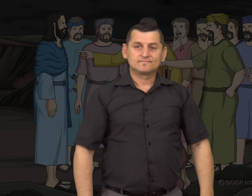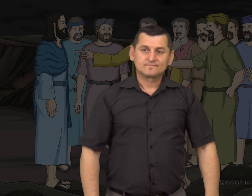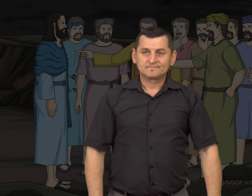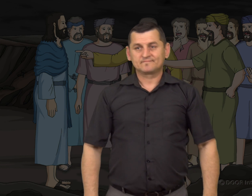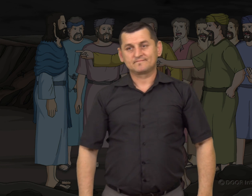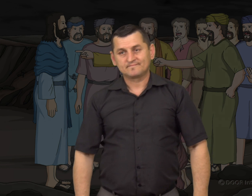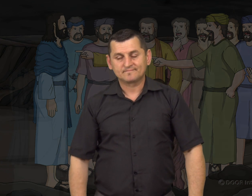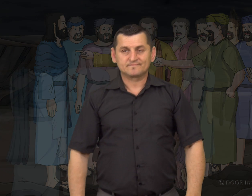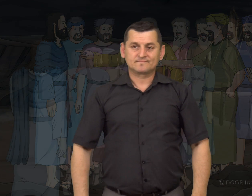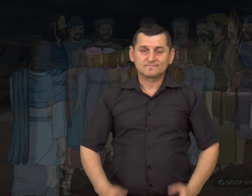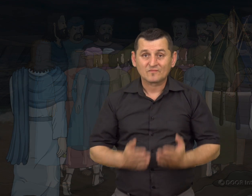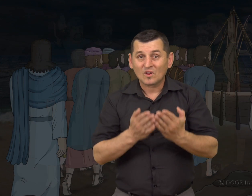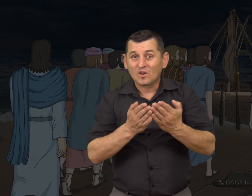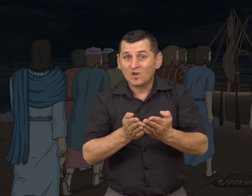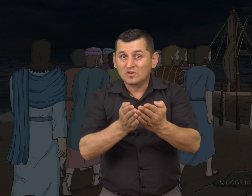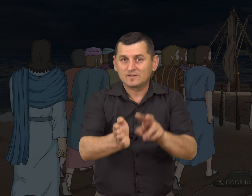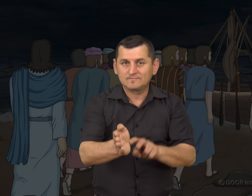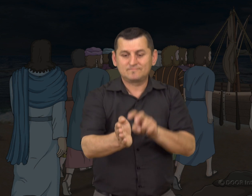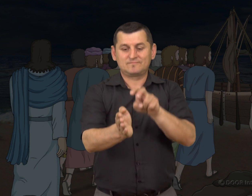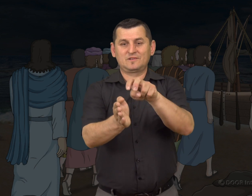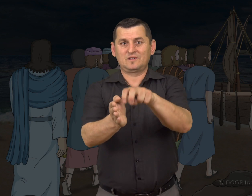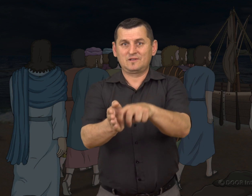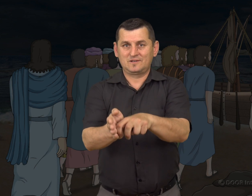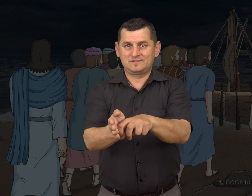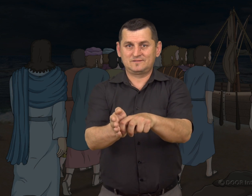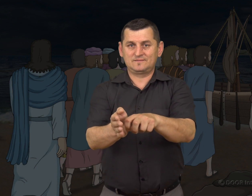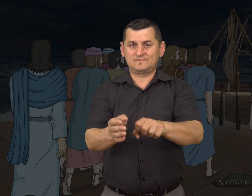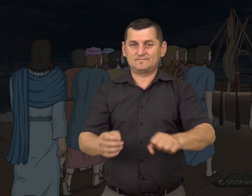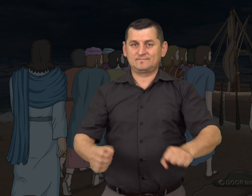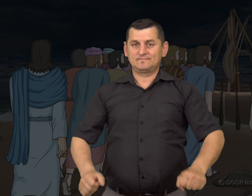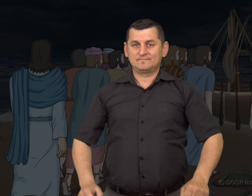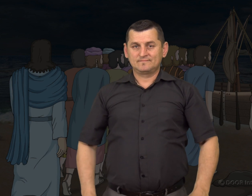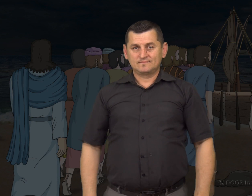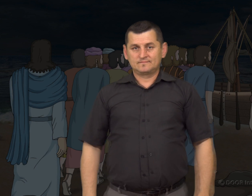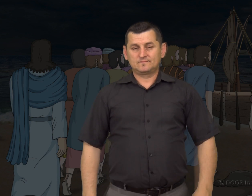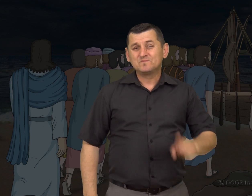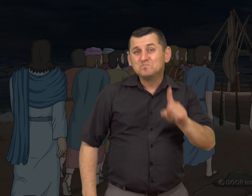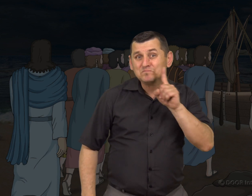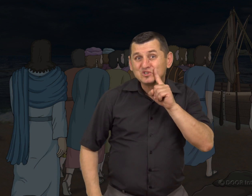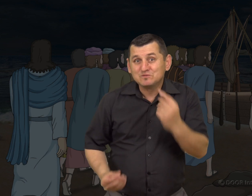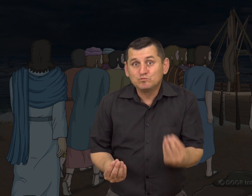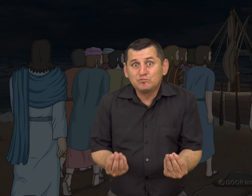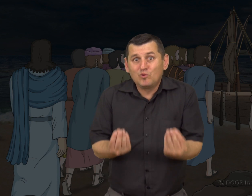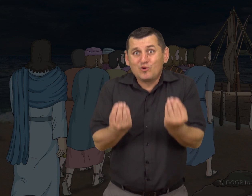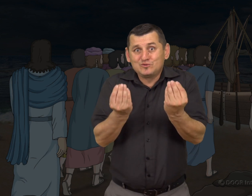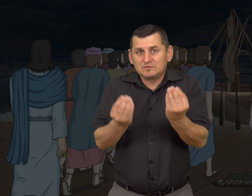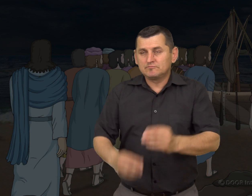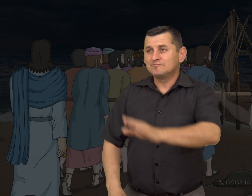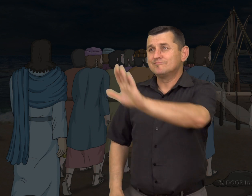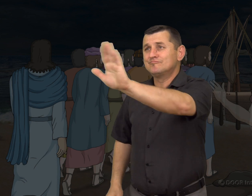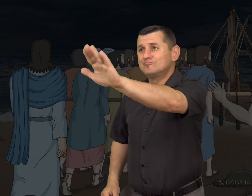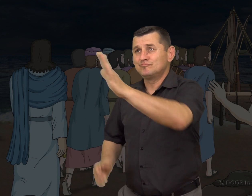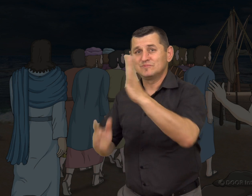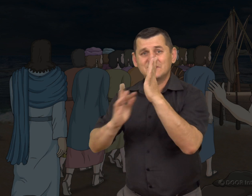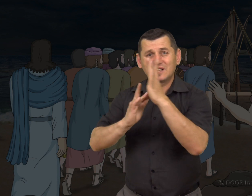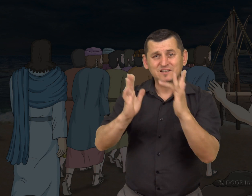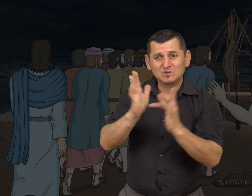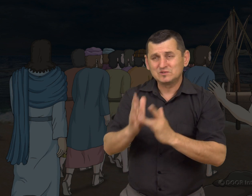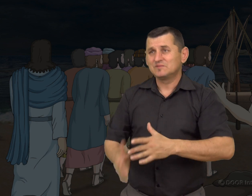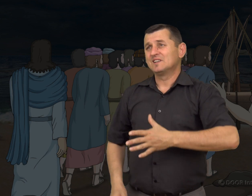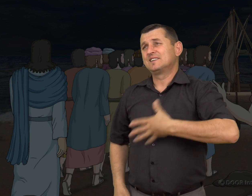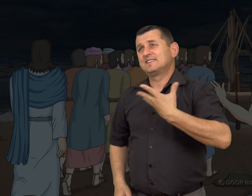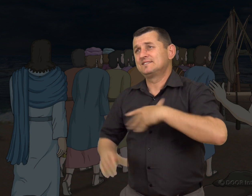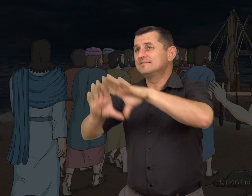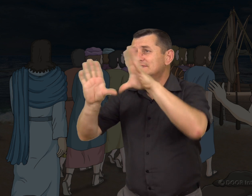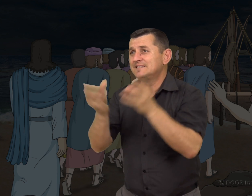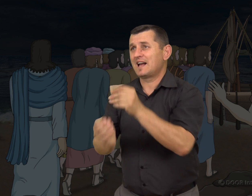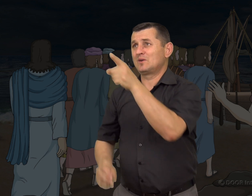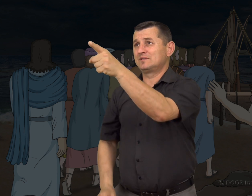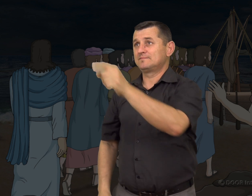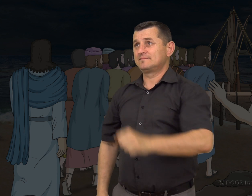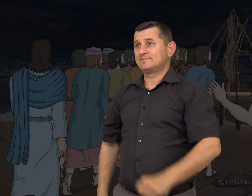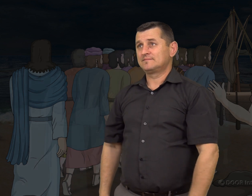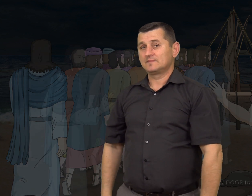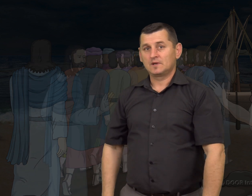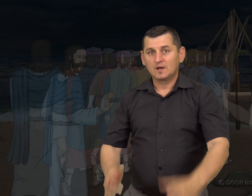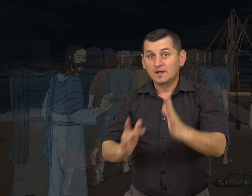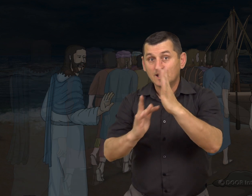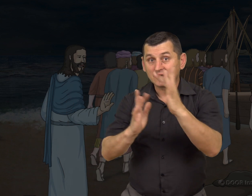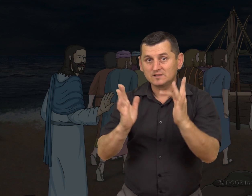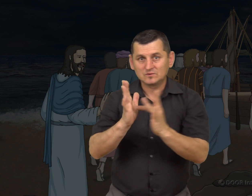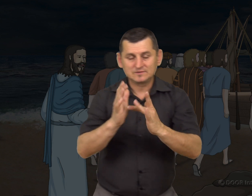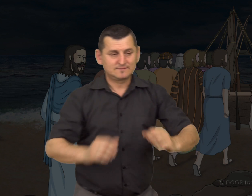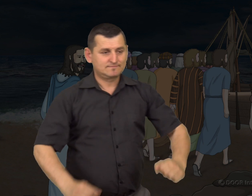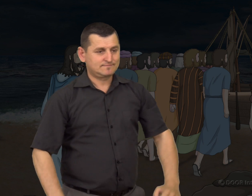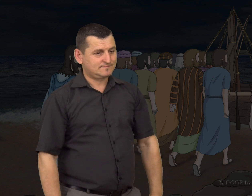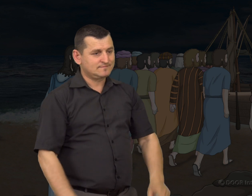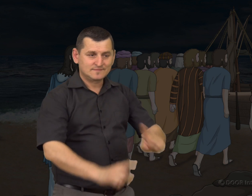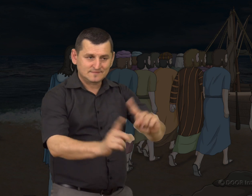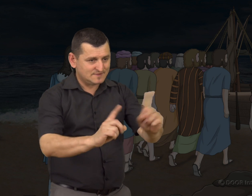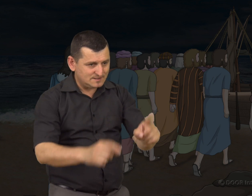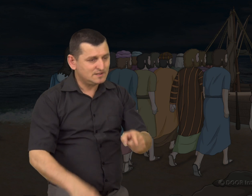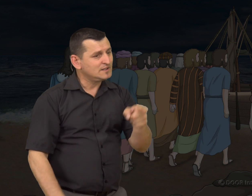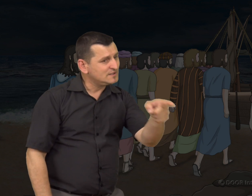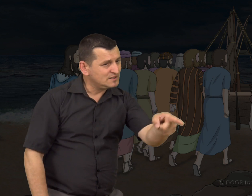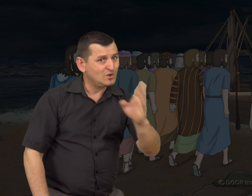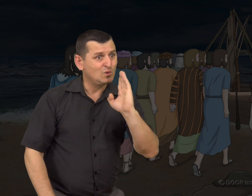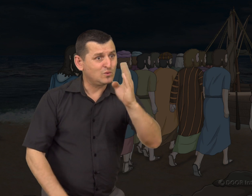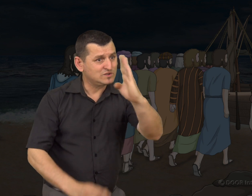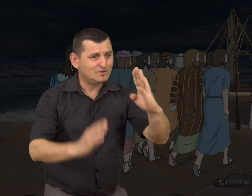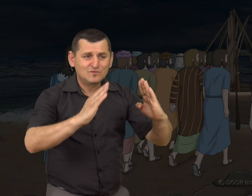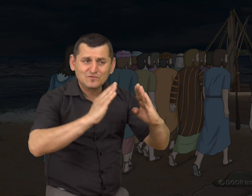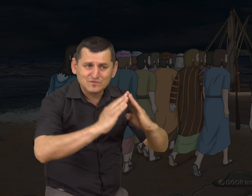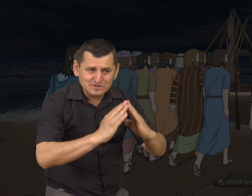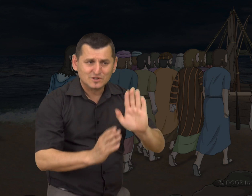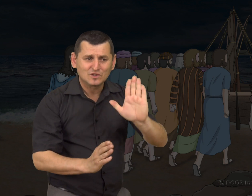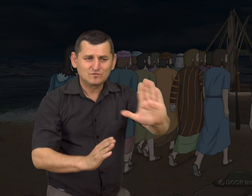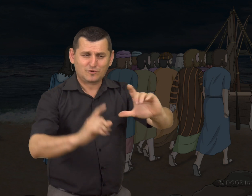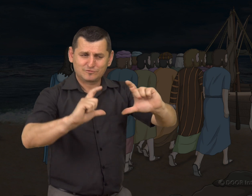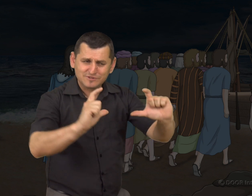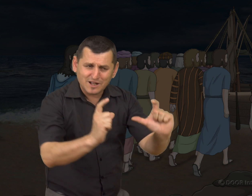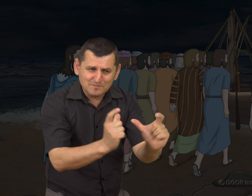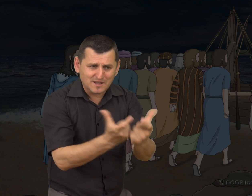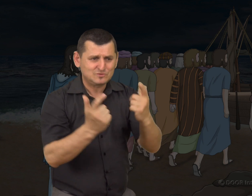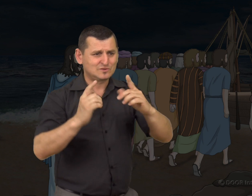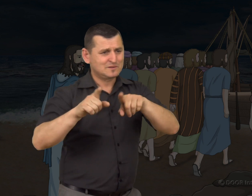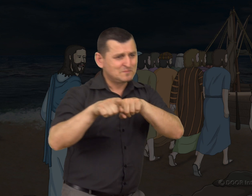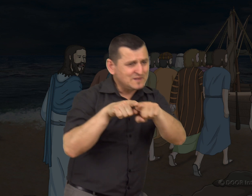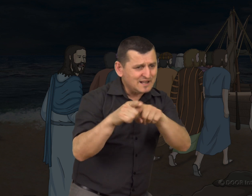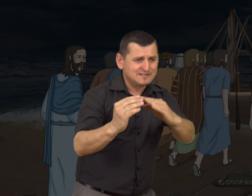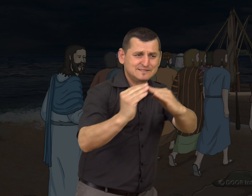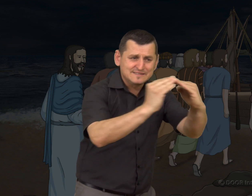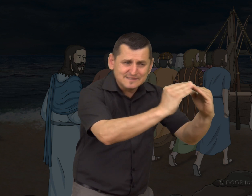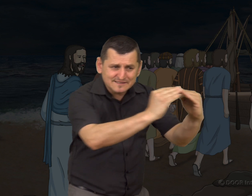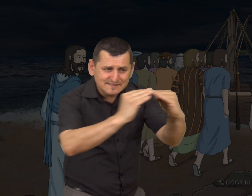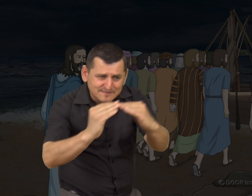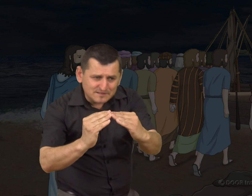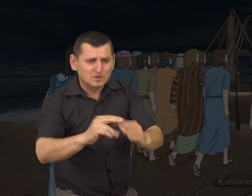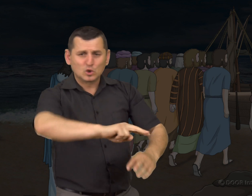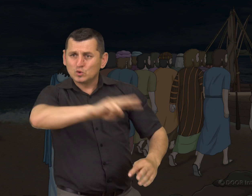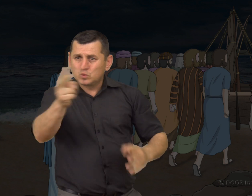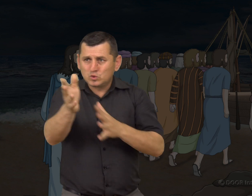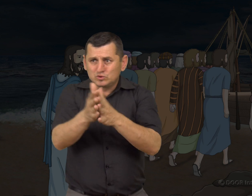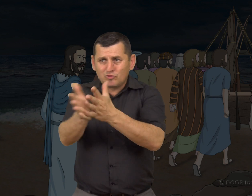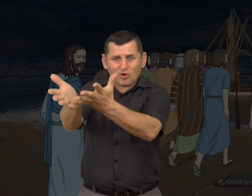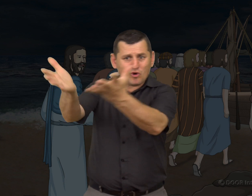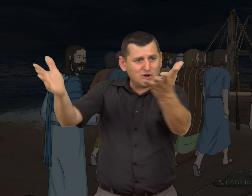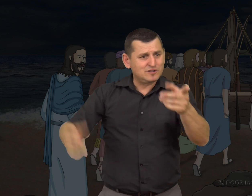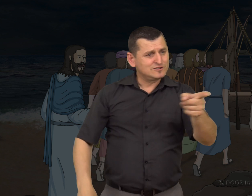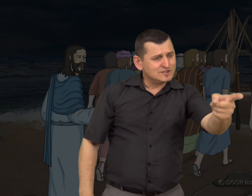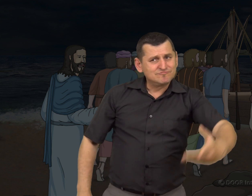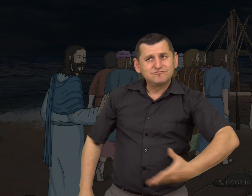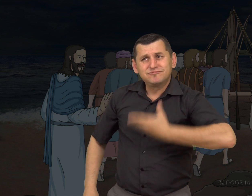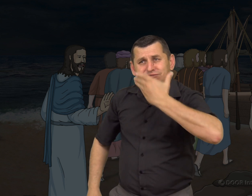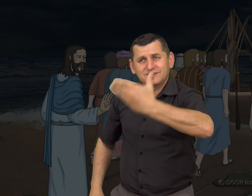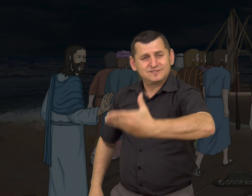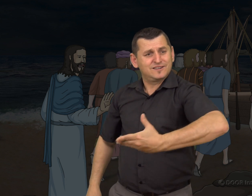As He was getting into the boat, the man who had been possessed by the demons begged to go with Him. But Jesus would not allow him.